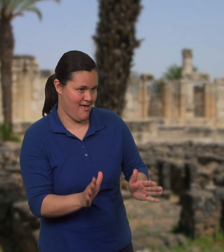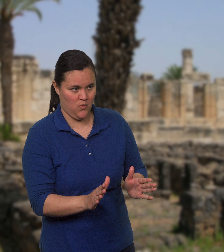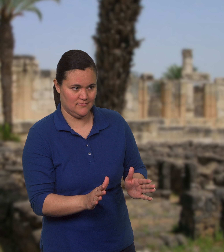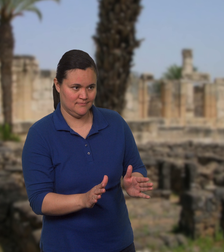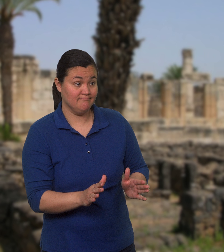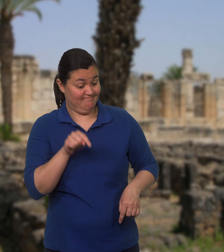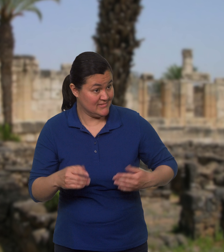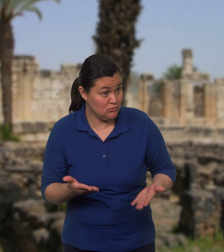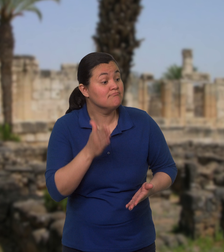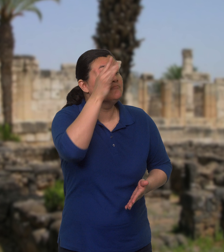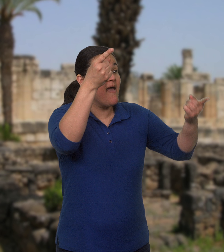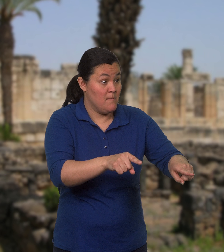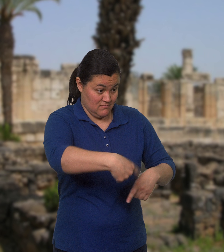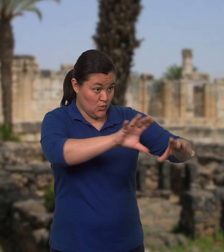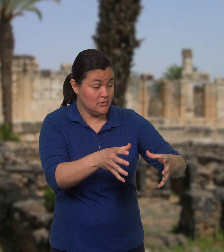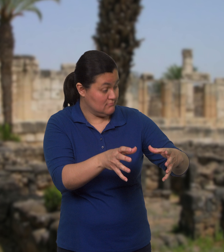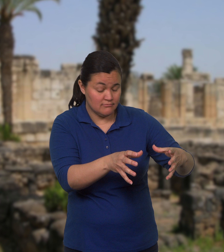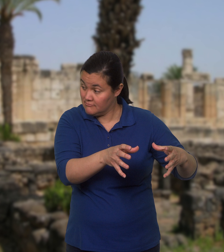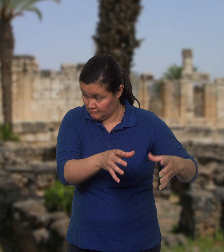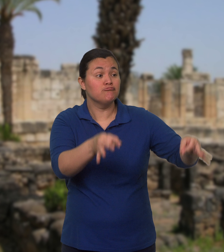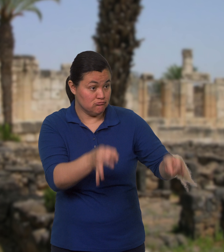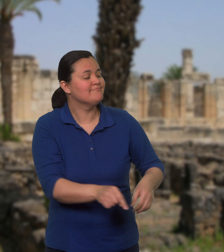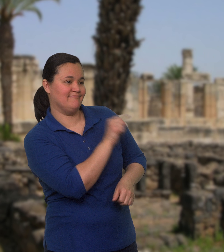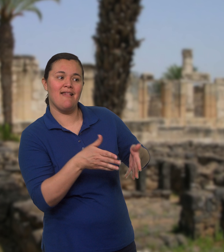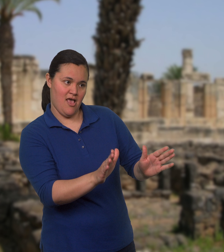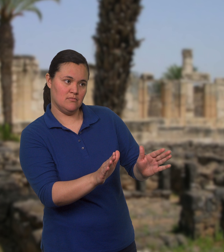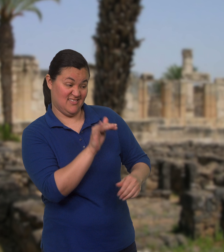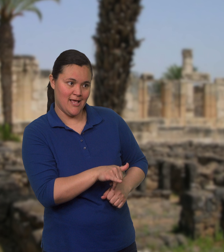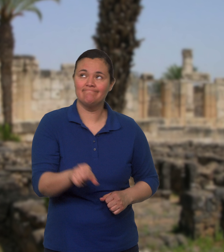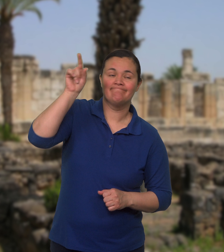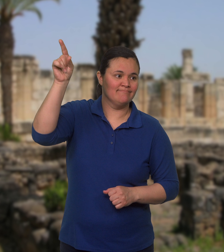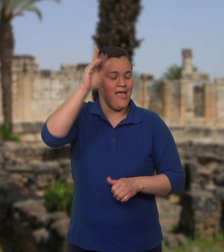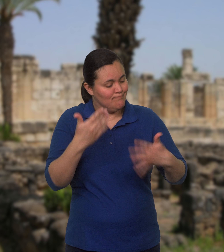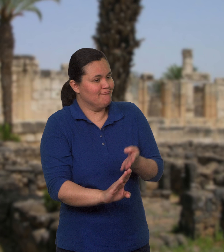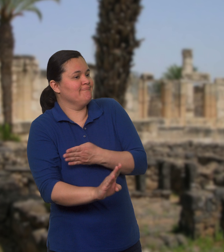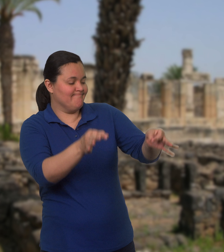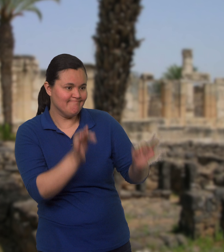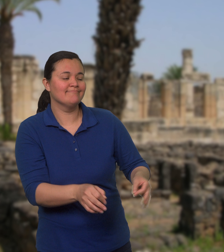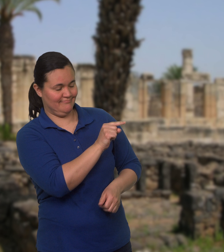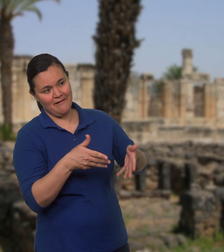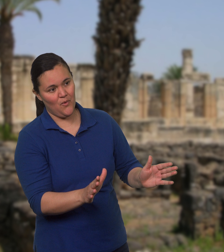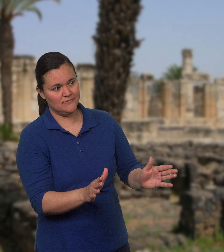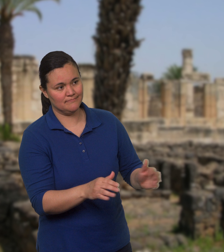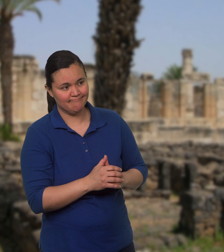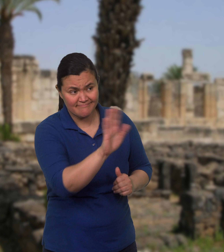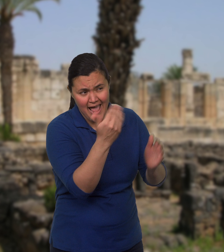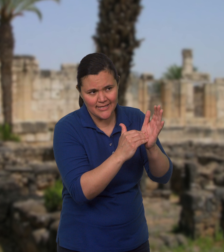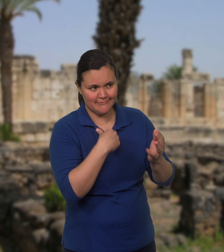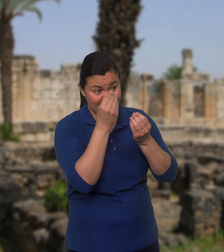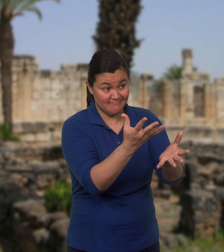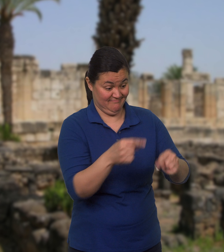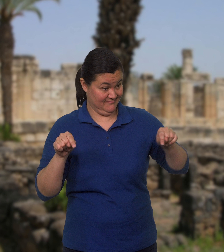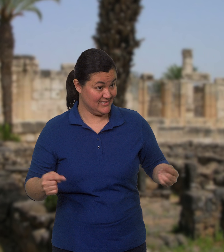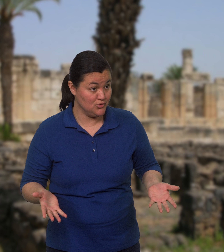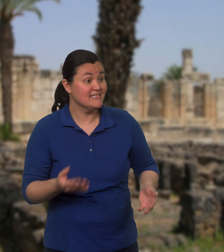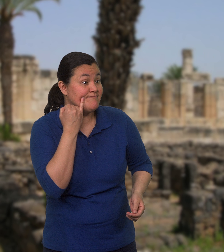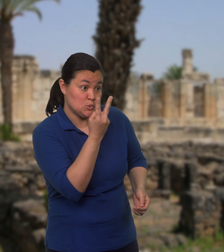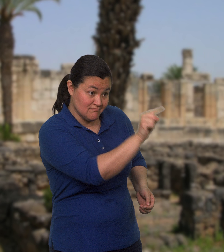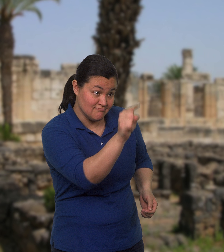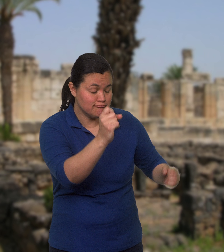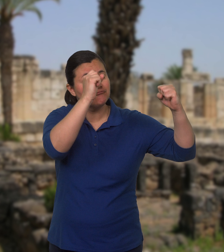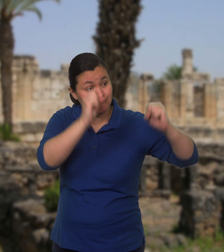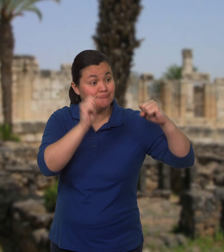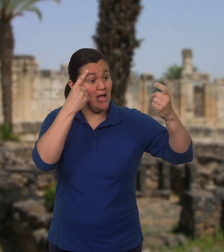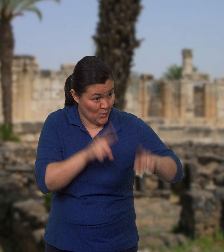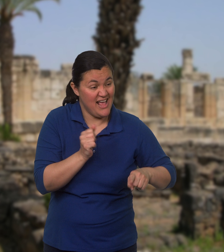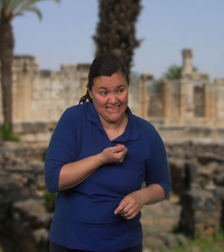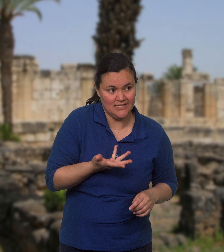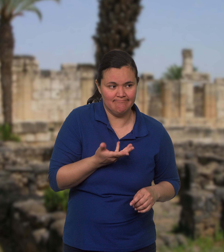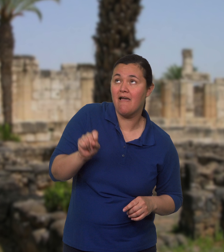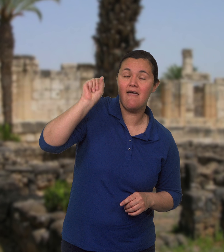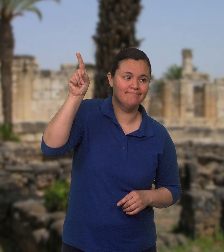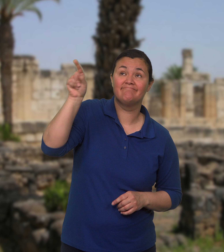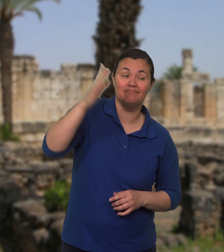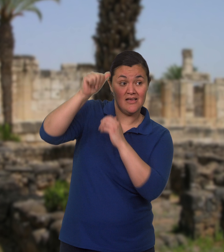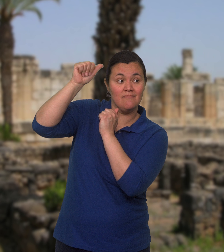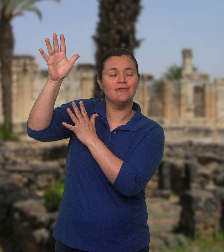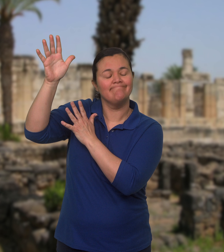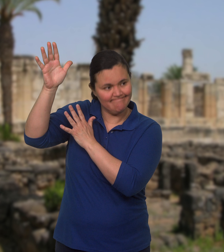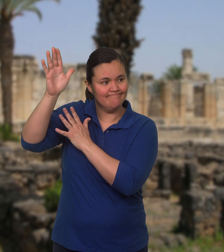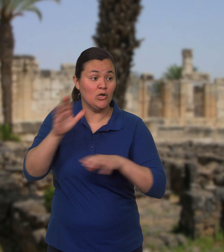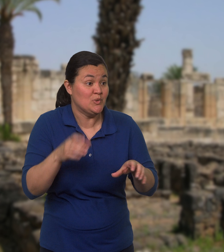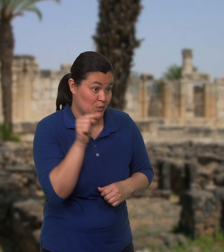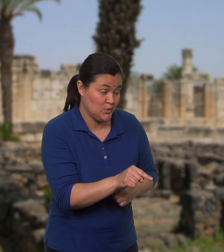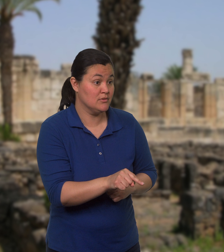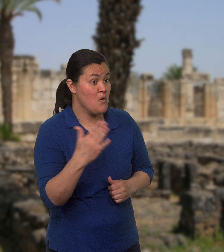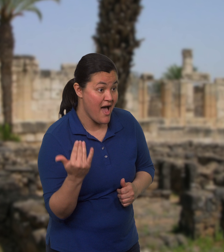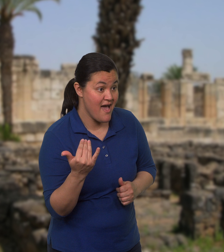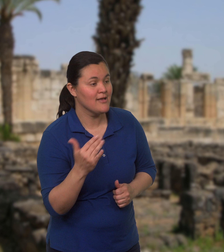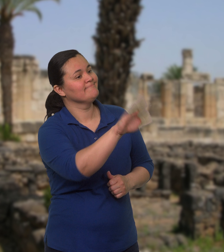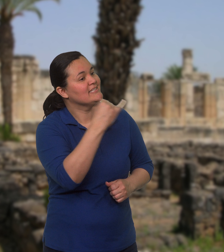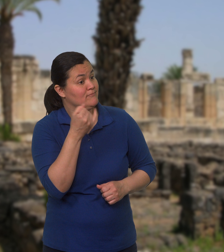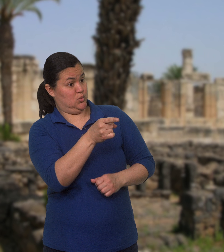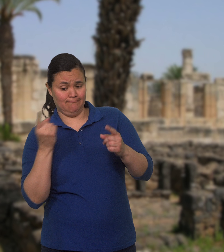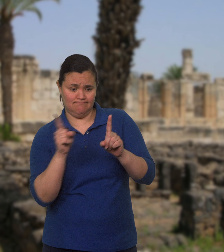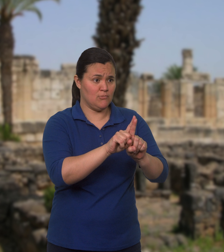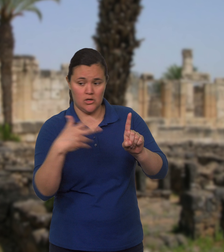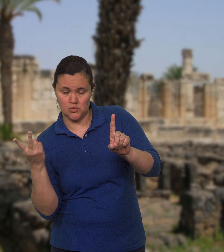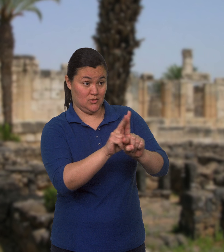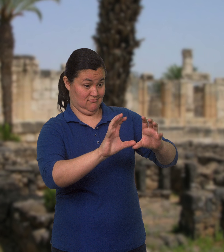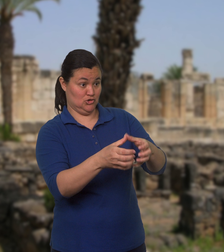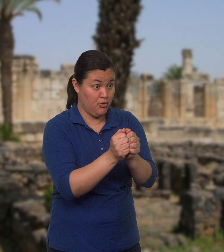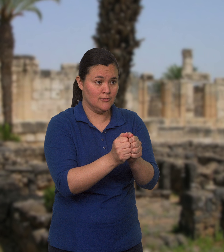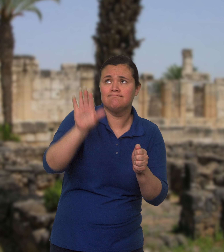Again, I tell you truly that if two of you on the earth agree about anything you ask for, it will be done for you by My Father in heaven.